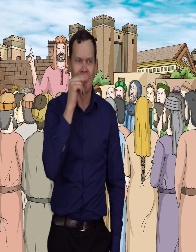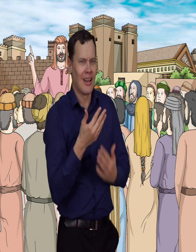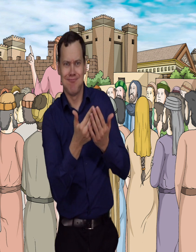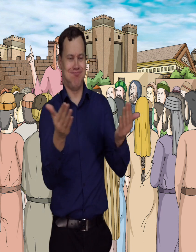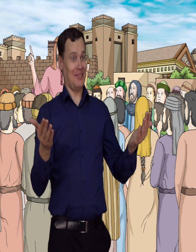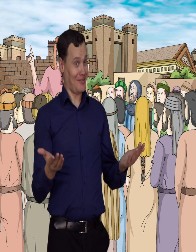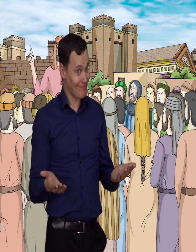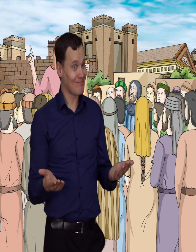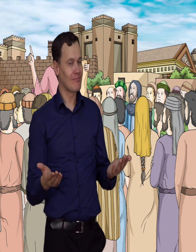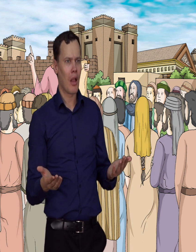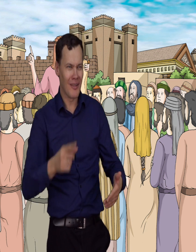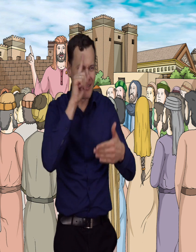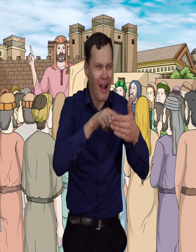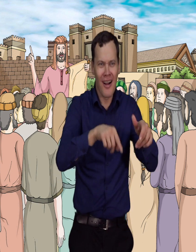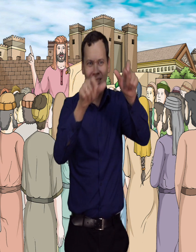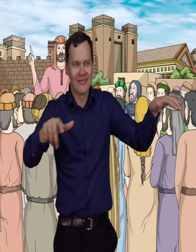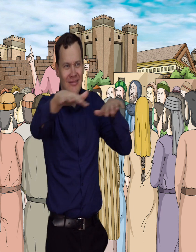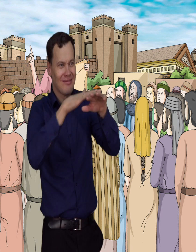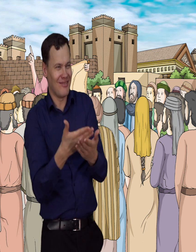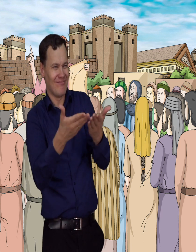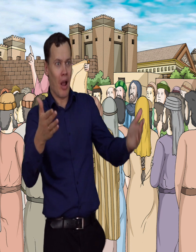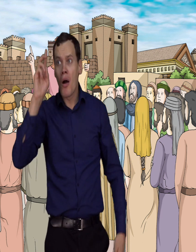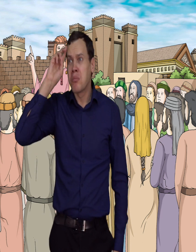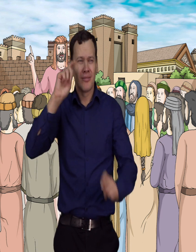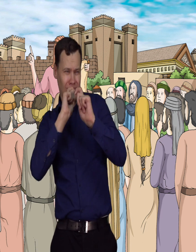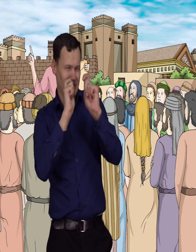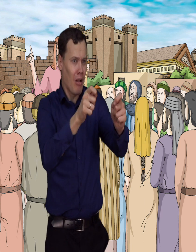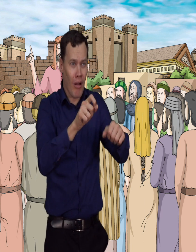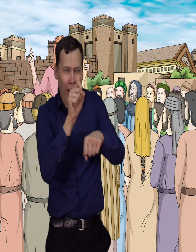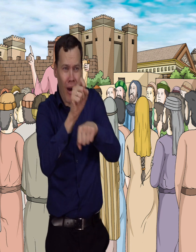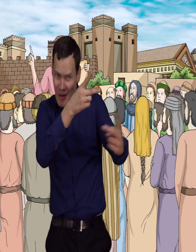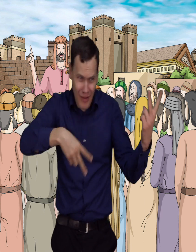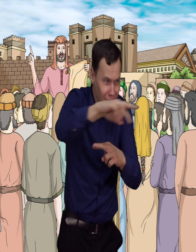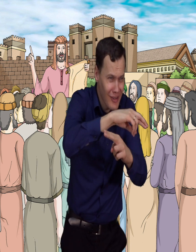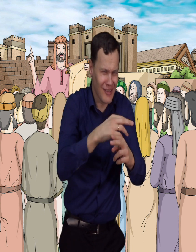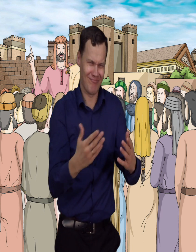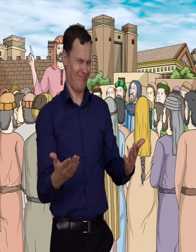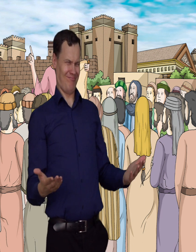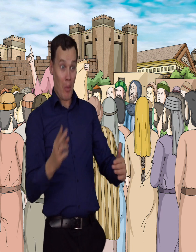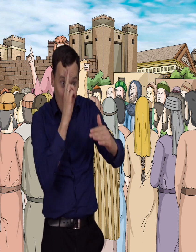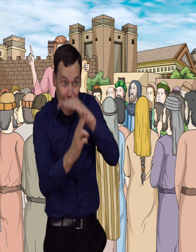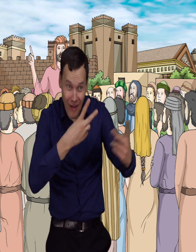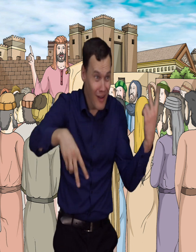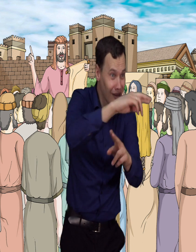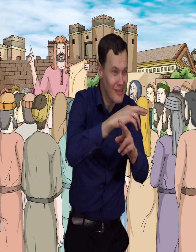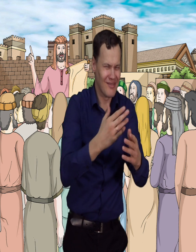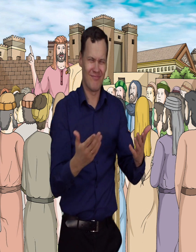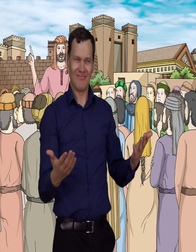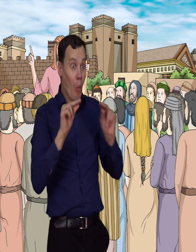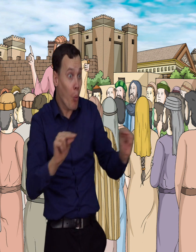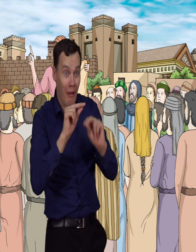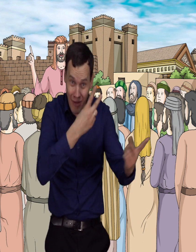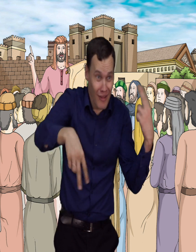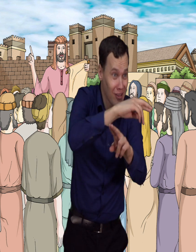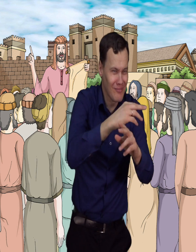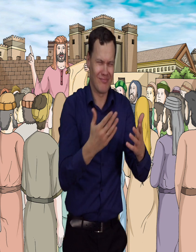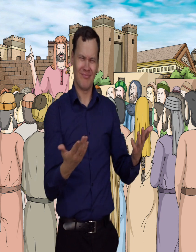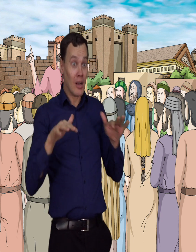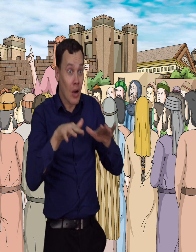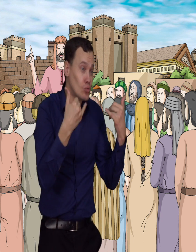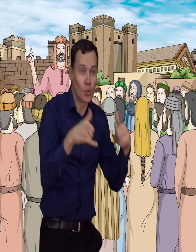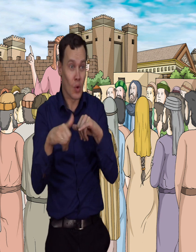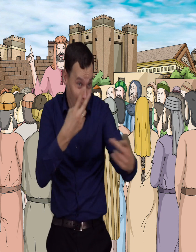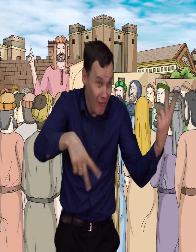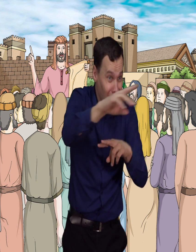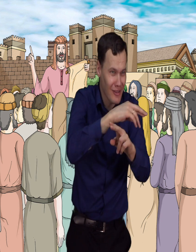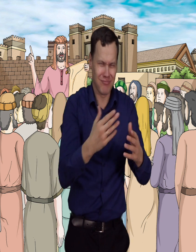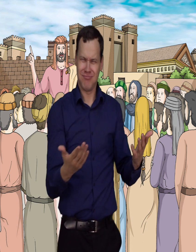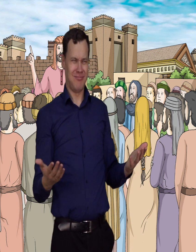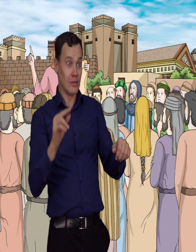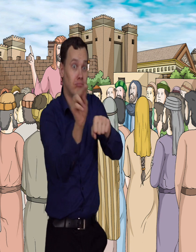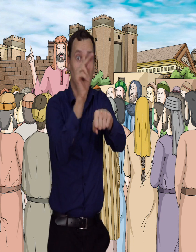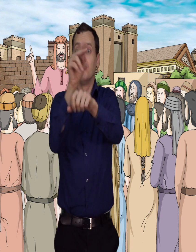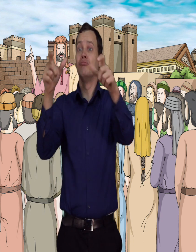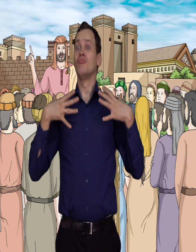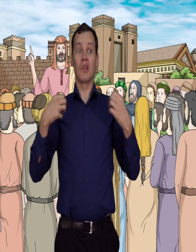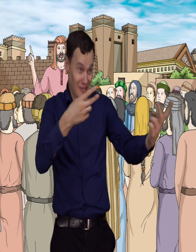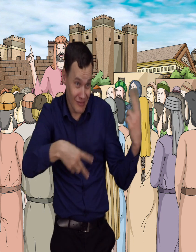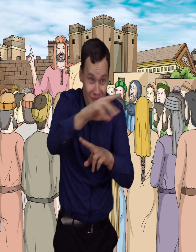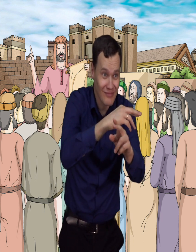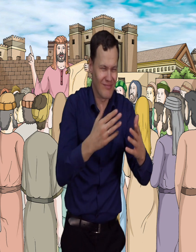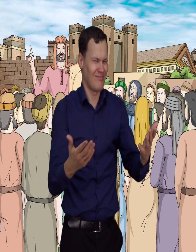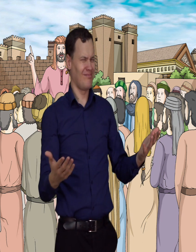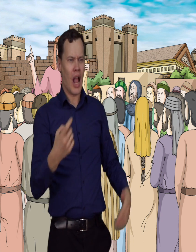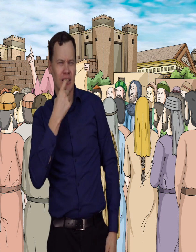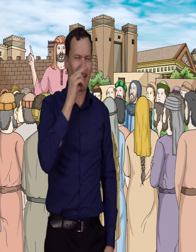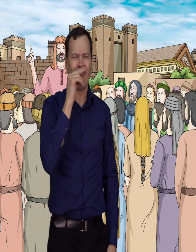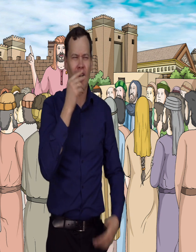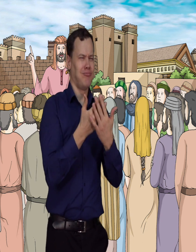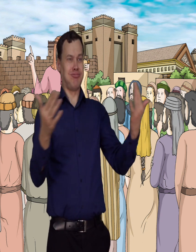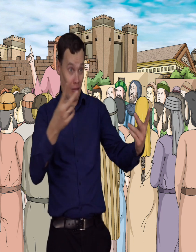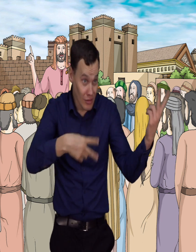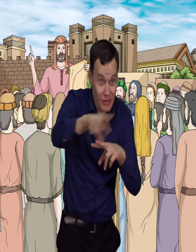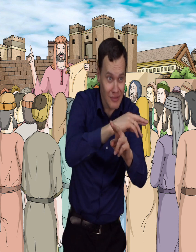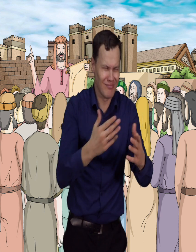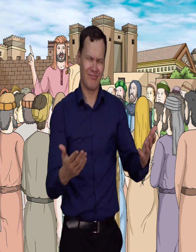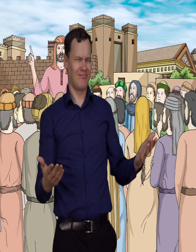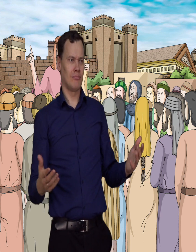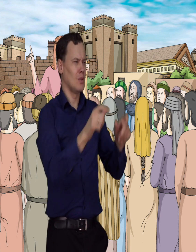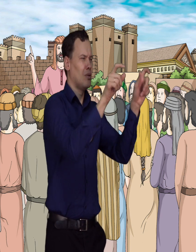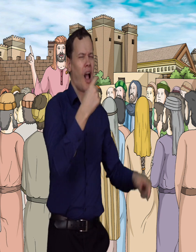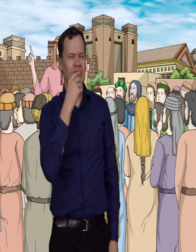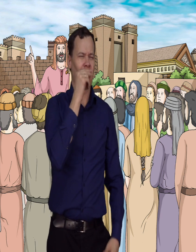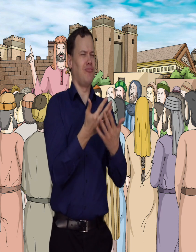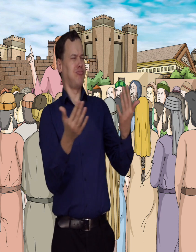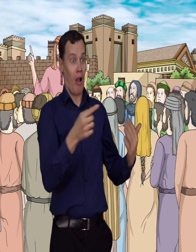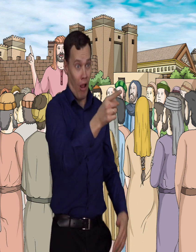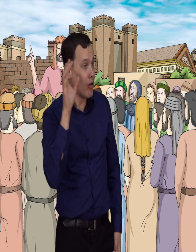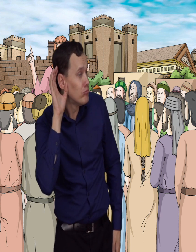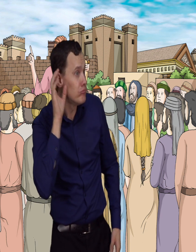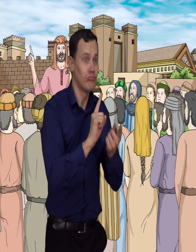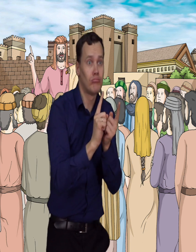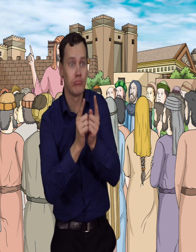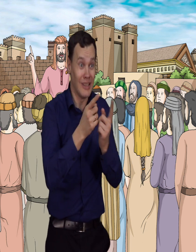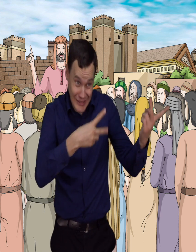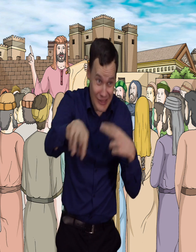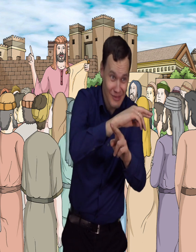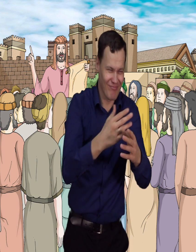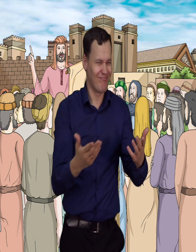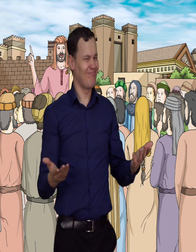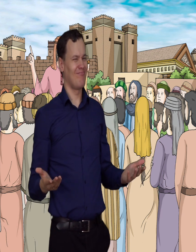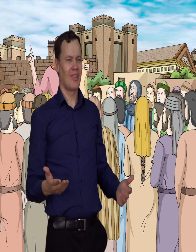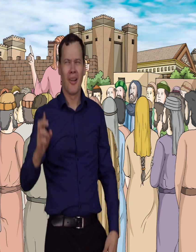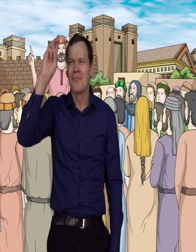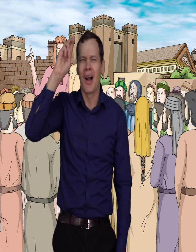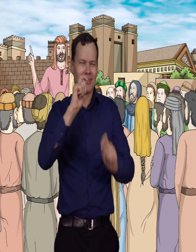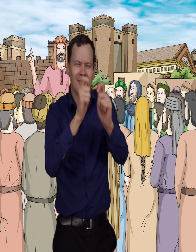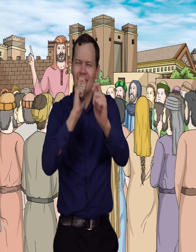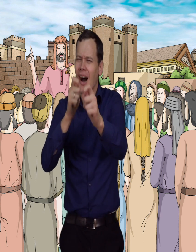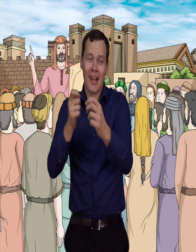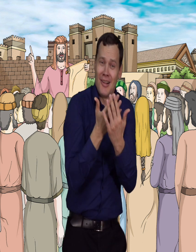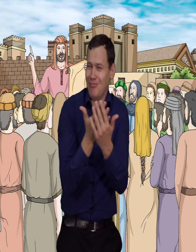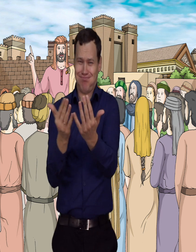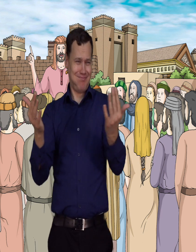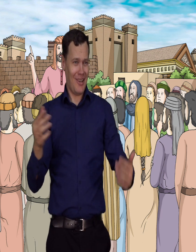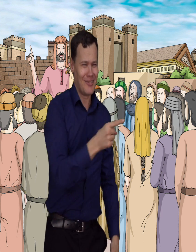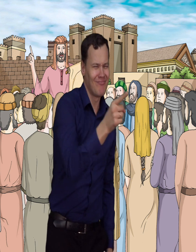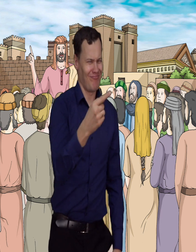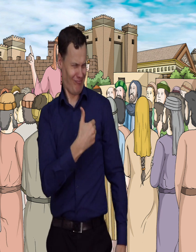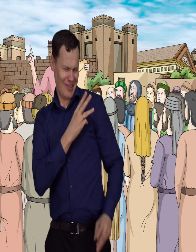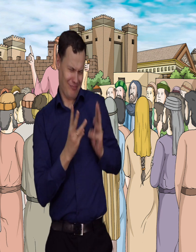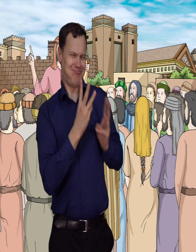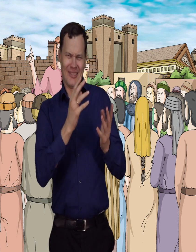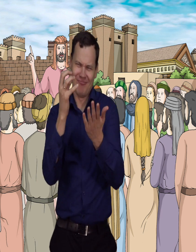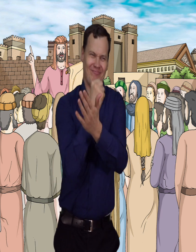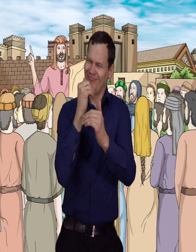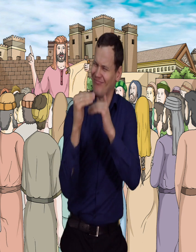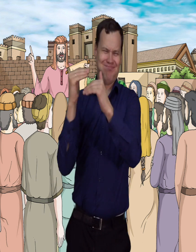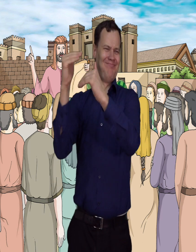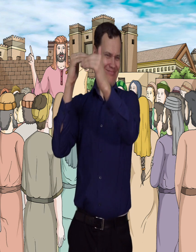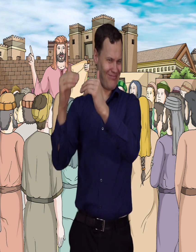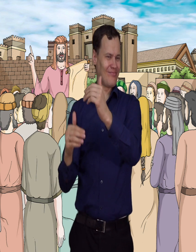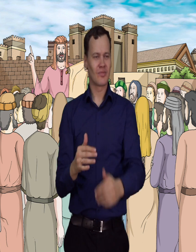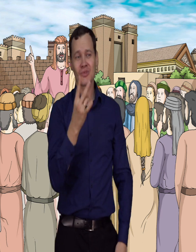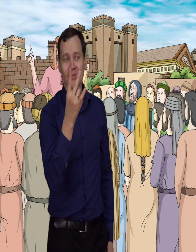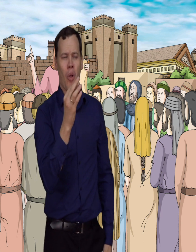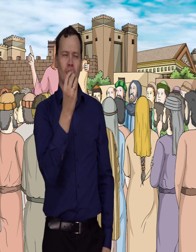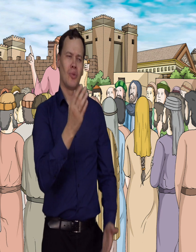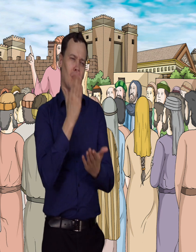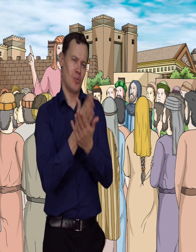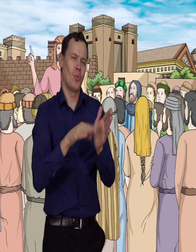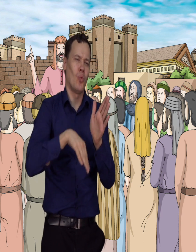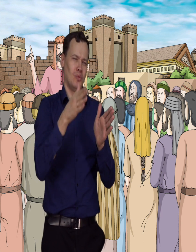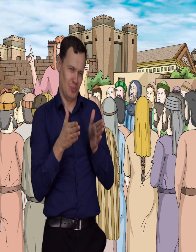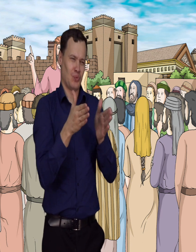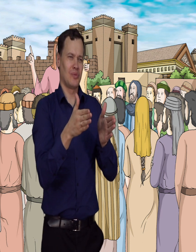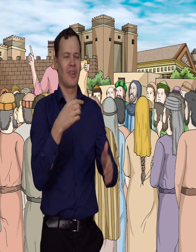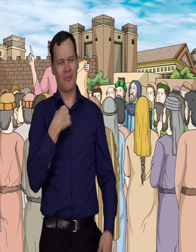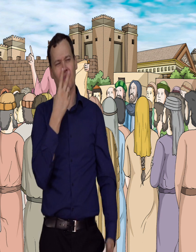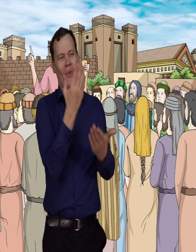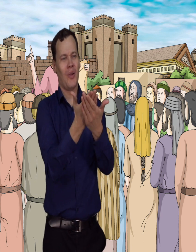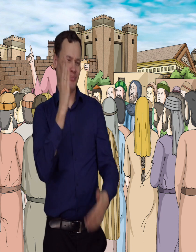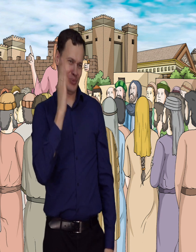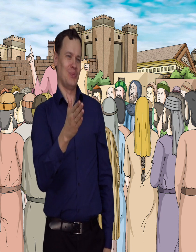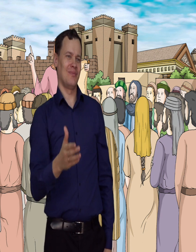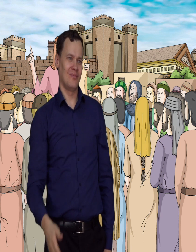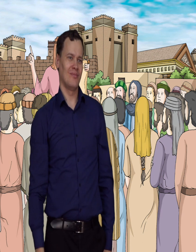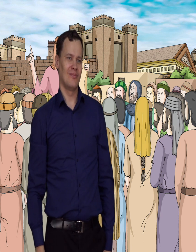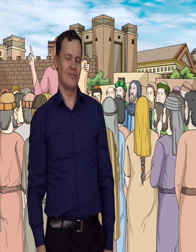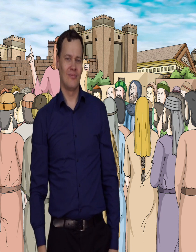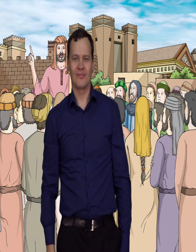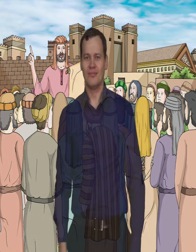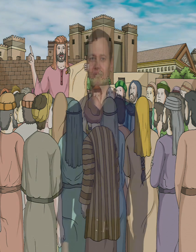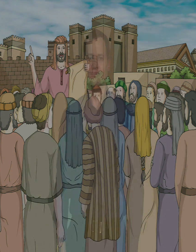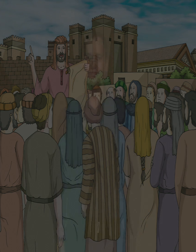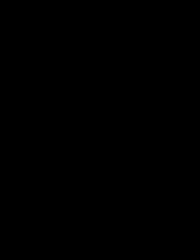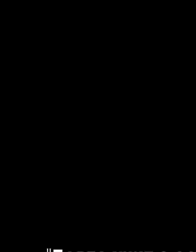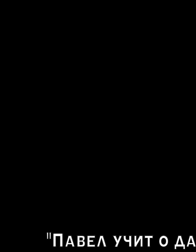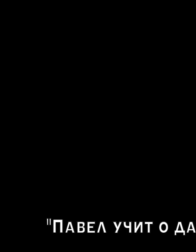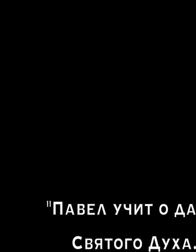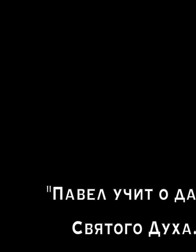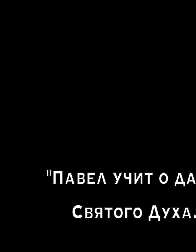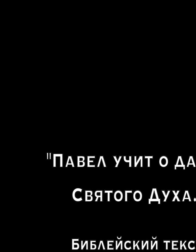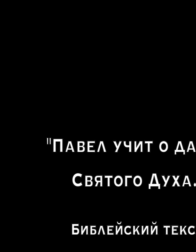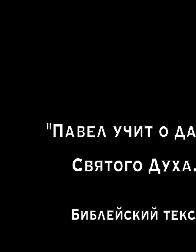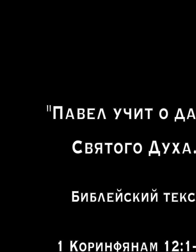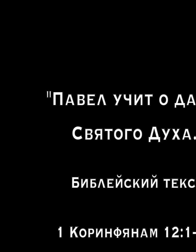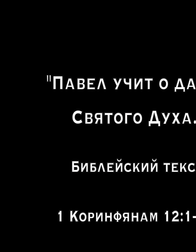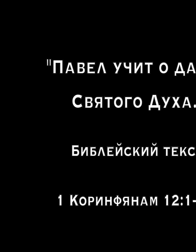Are all apostles? Are all prophets? Are all teachers? Do all work miracles? Do all have gifts of healing? Do all speak in tongues? Do all interpret? But eagerly desire the greater gifts.